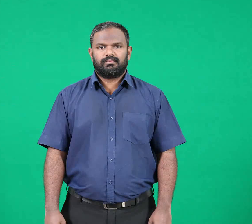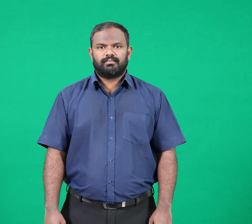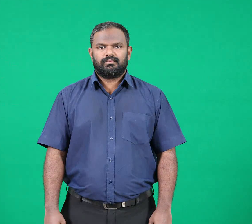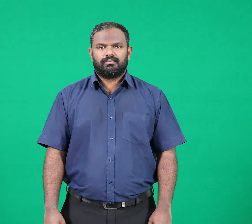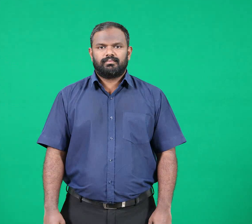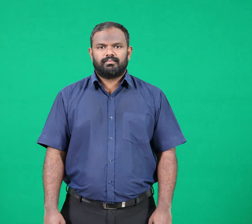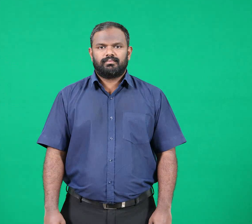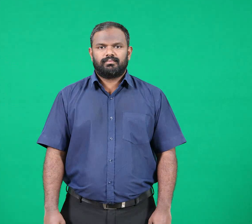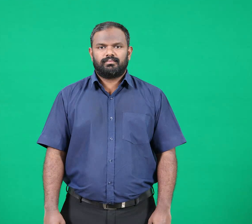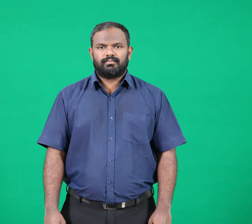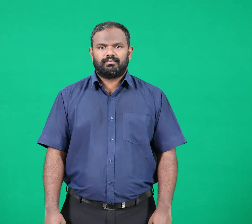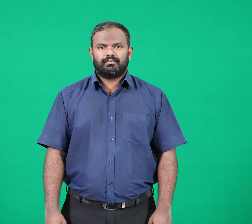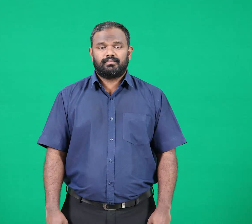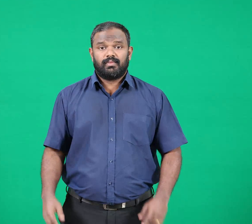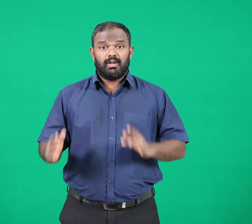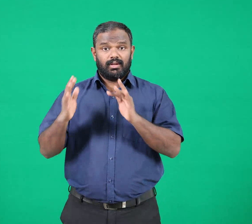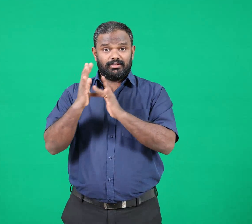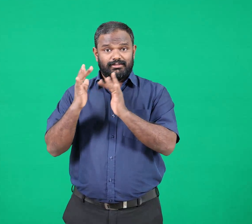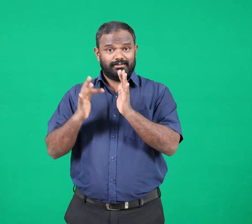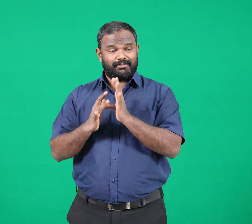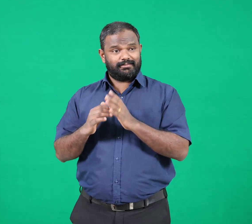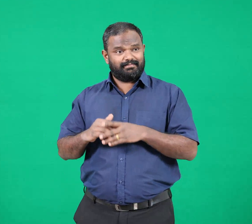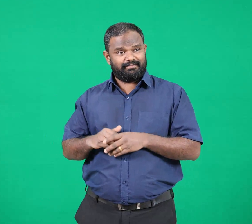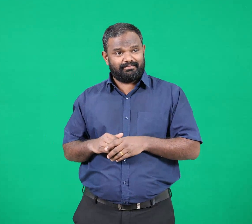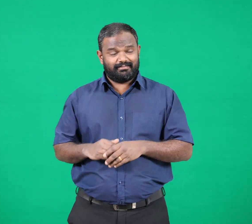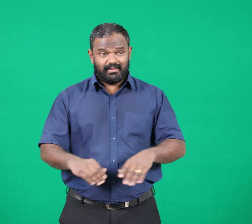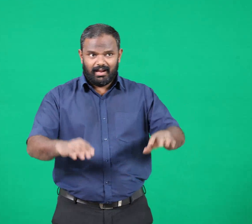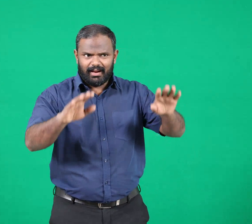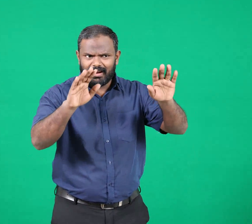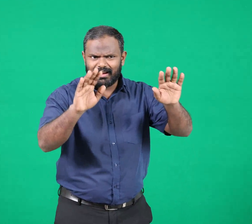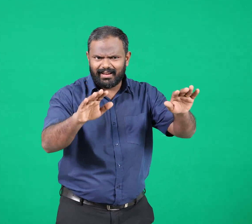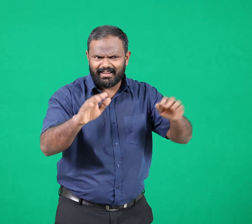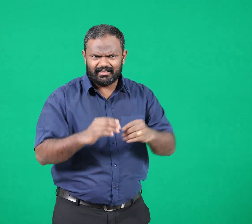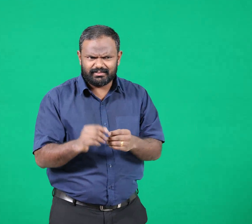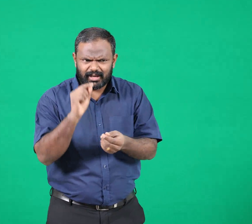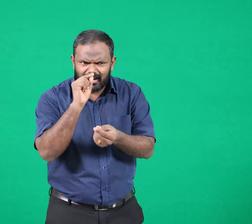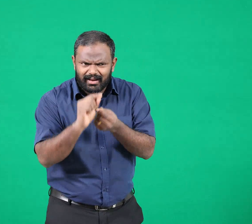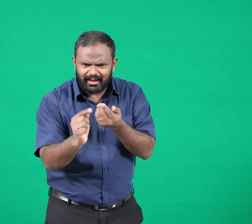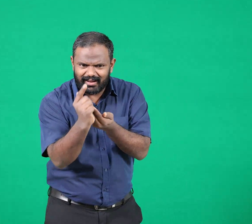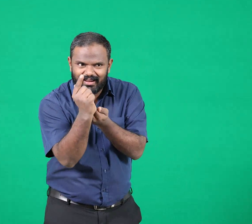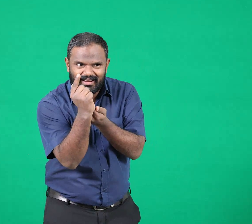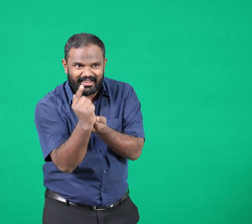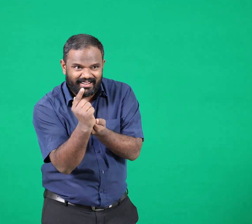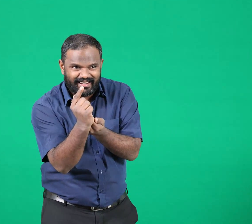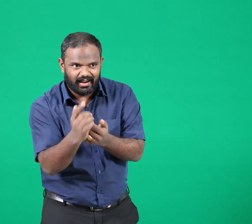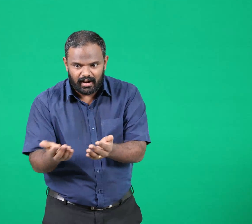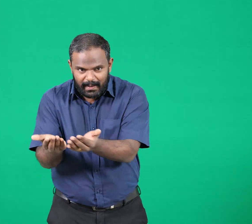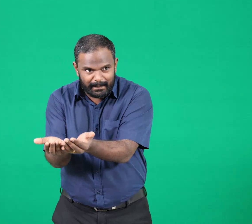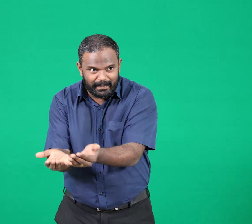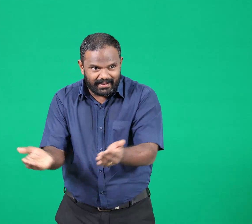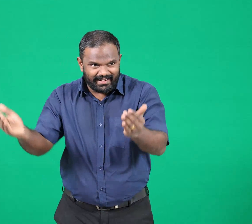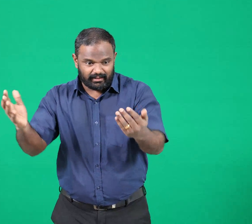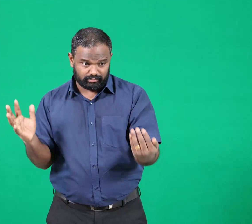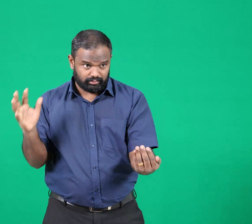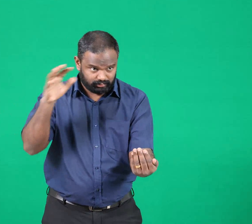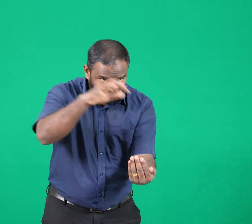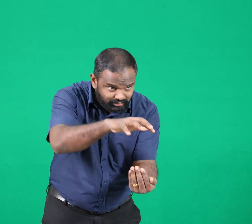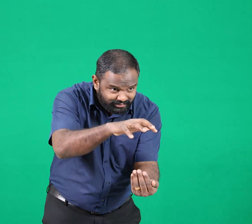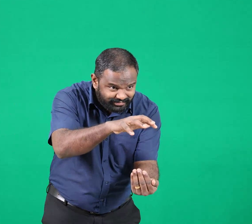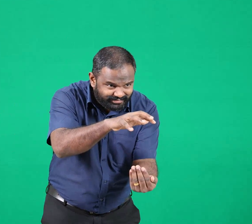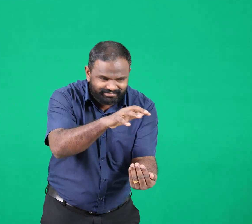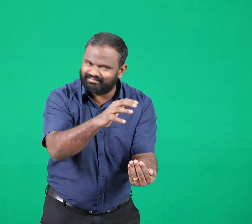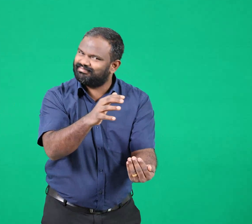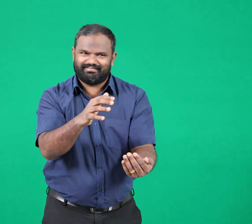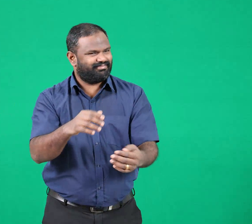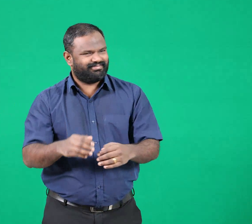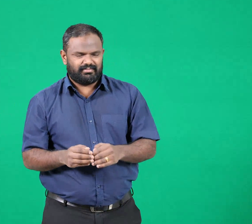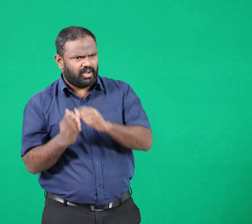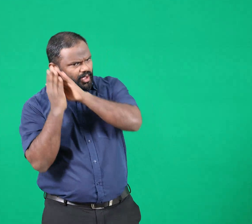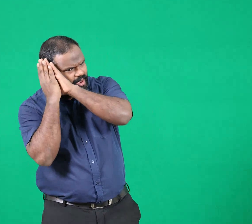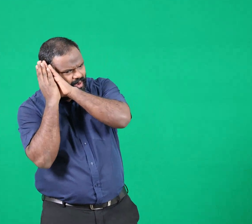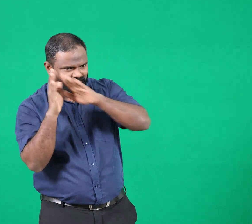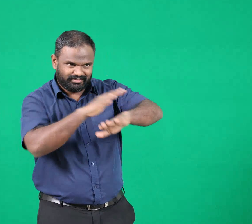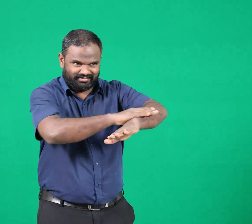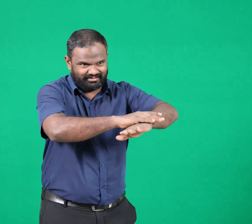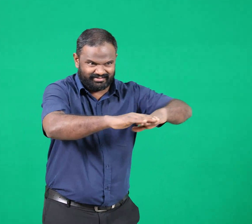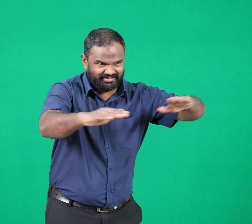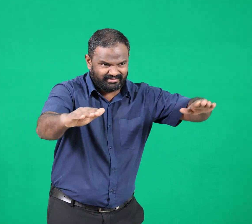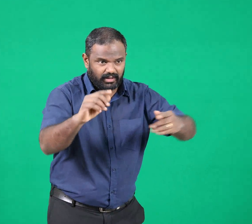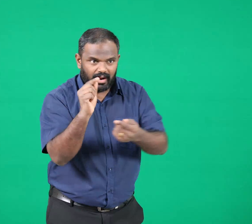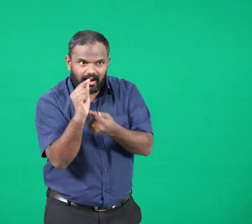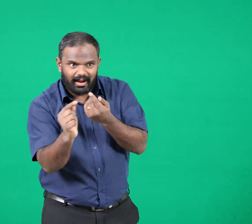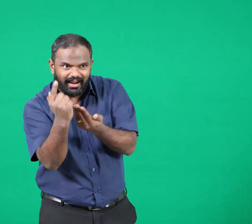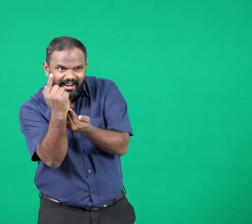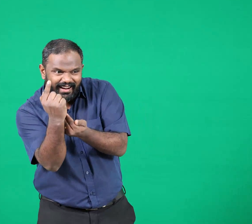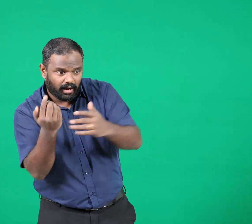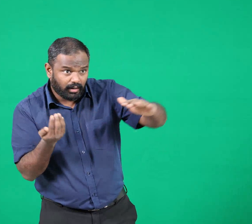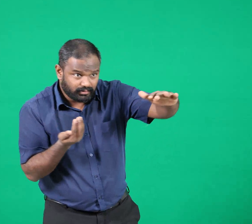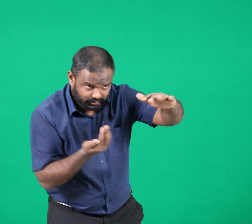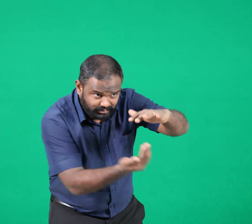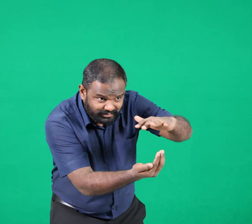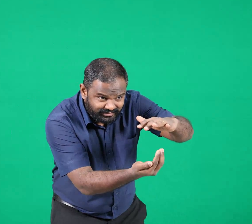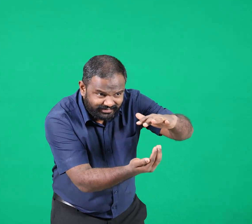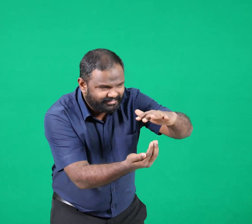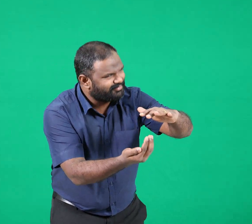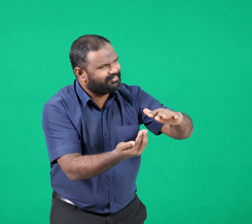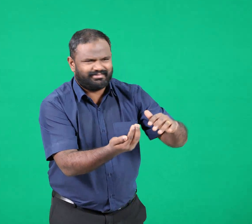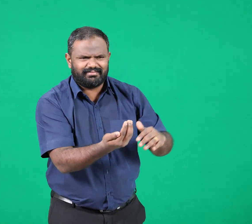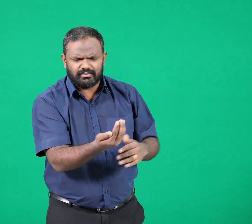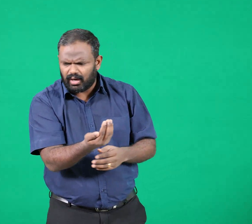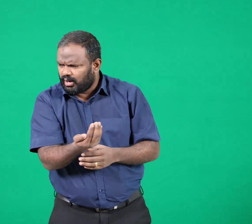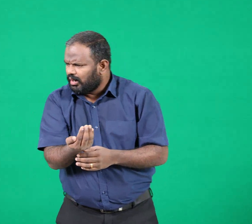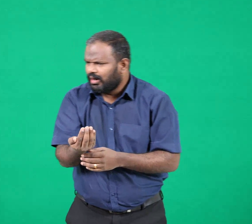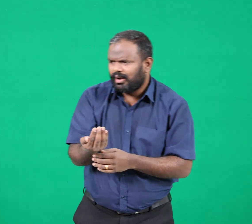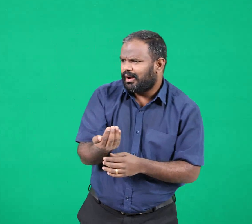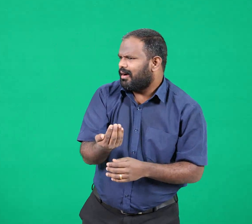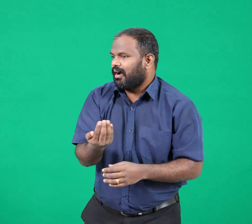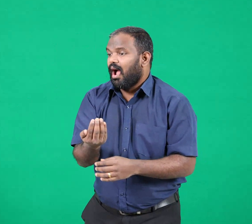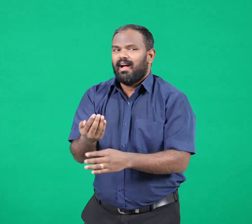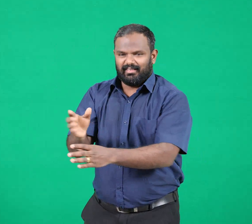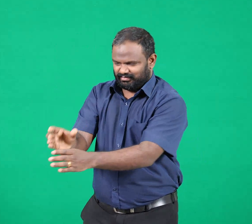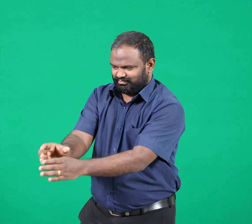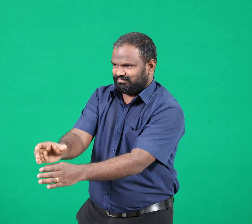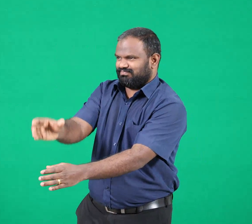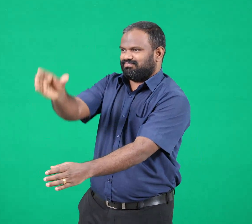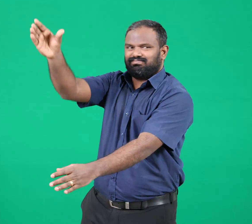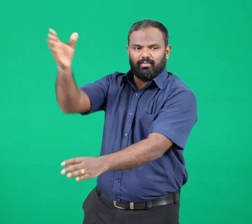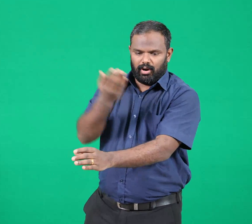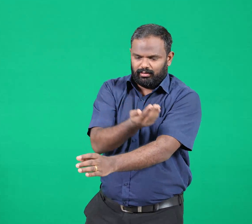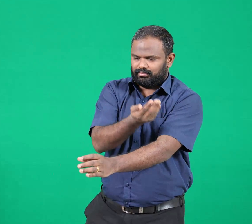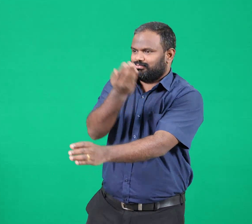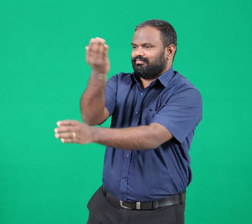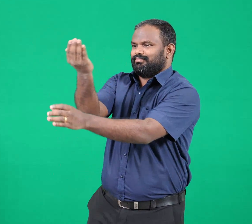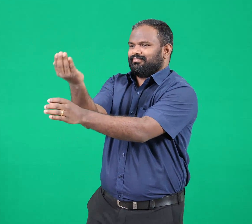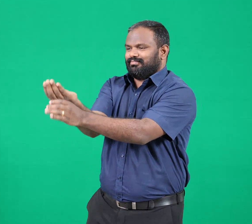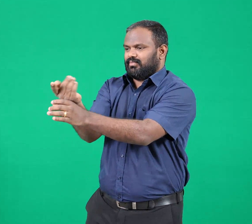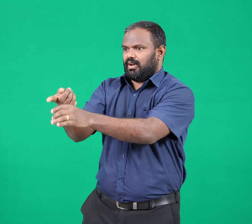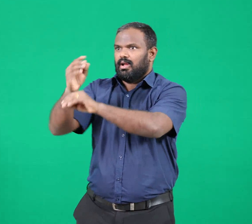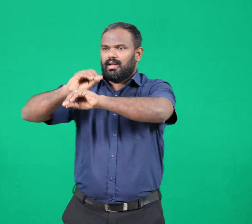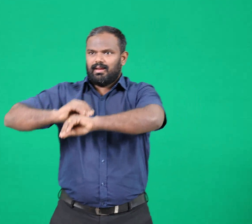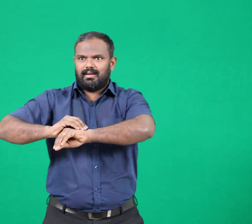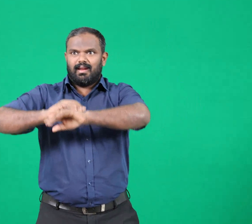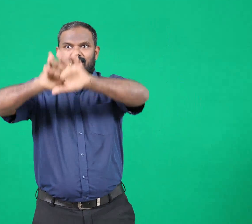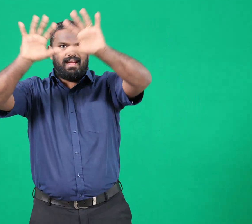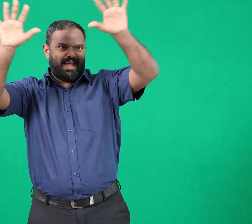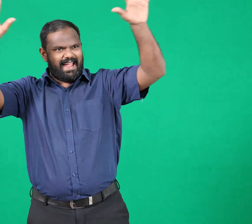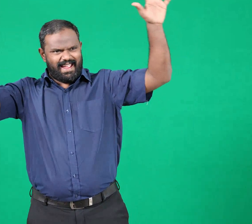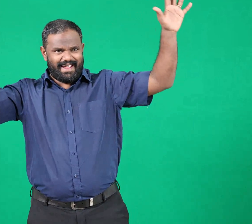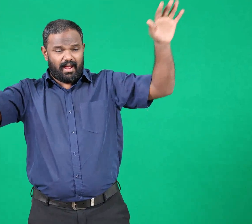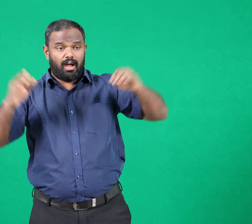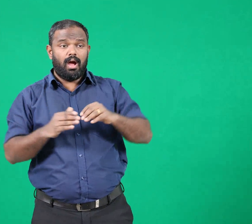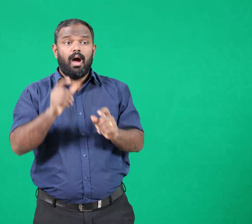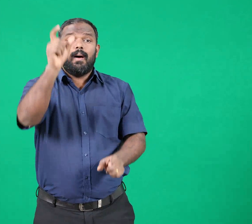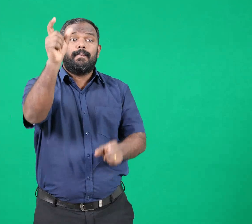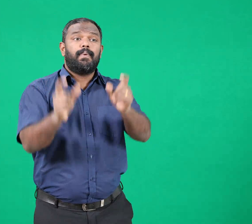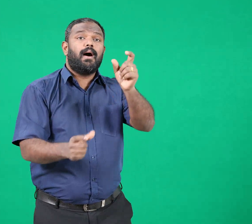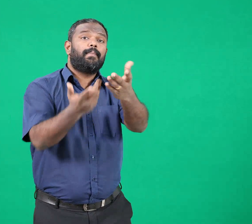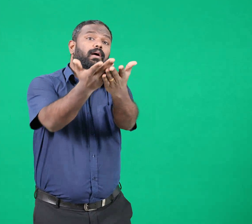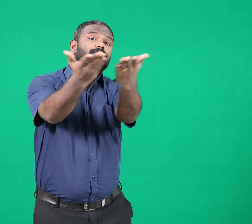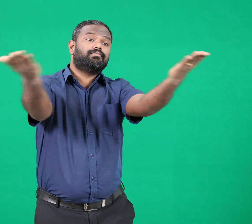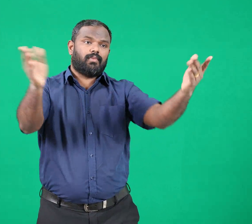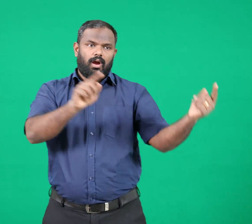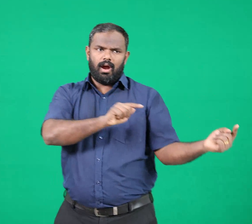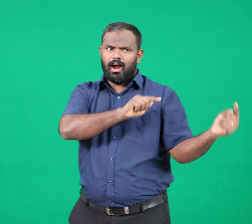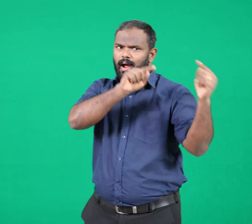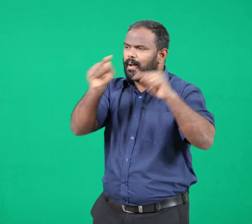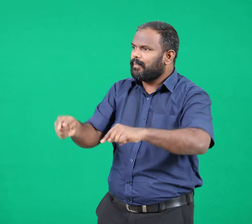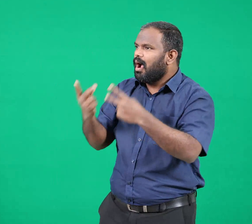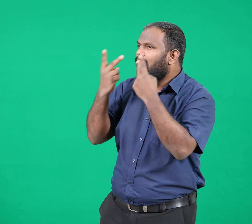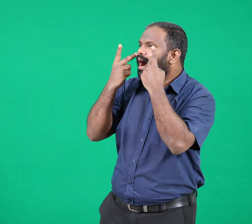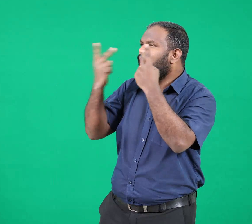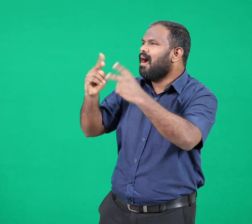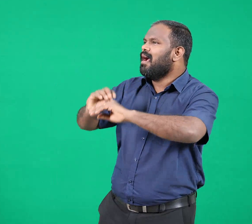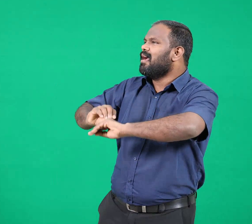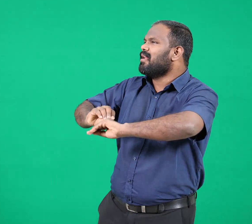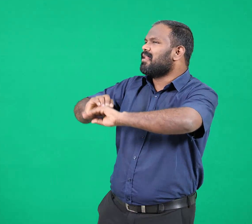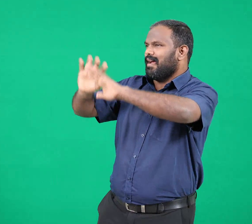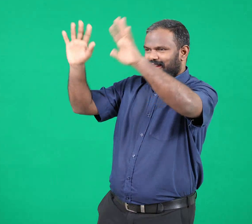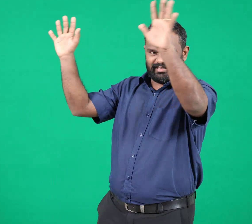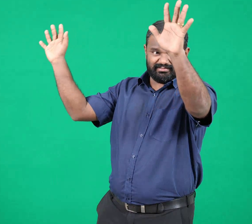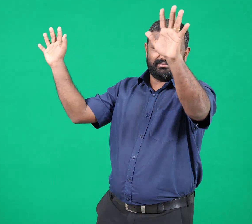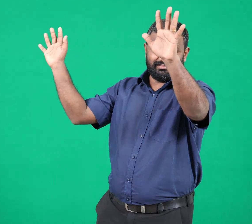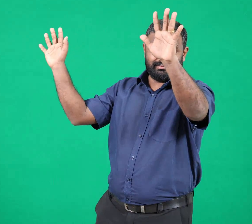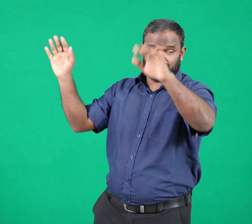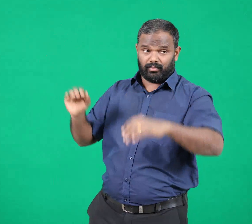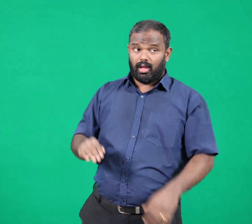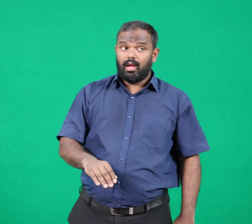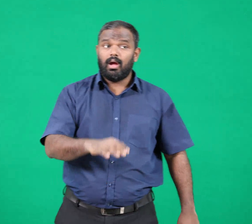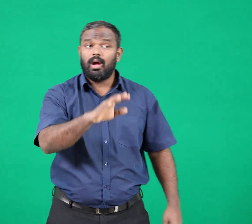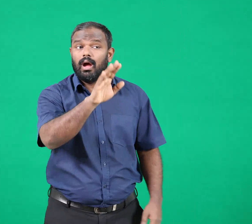No one lights a lamp and covers it with a jar or puts it under a bed. Instead, he sets it on a stand, so those who enter can see the light.